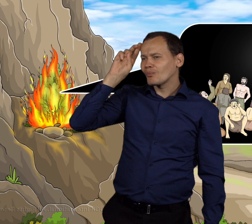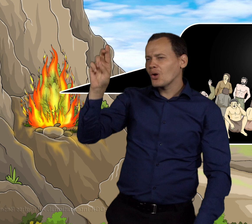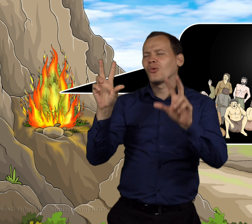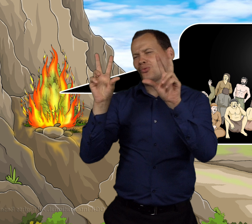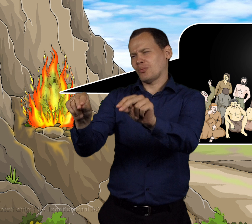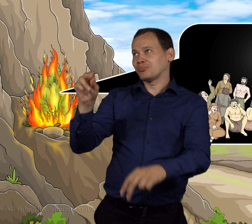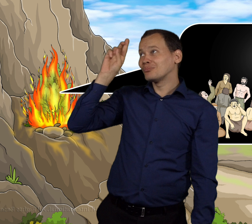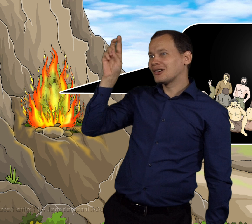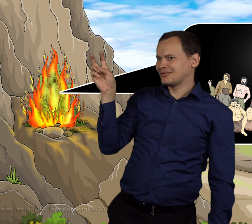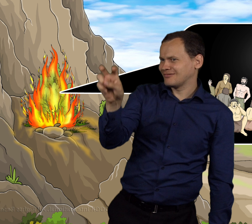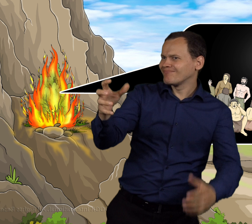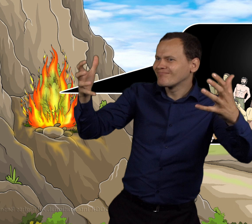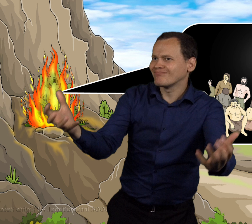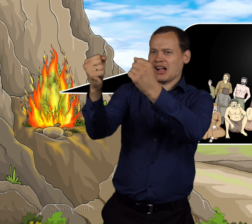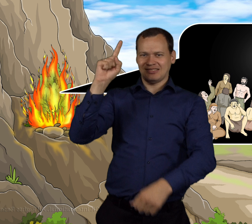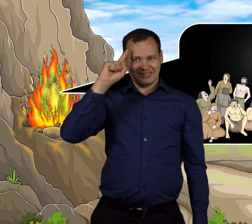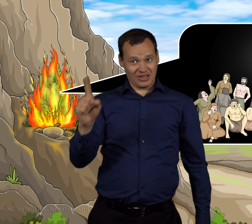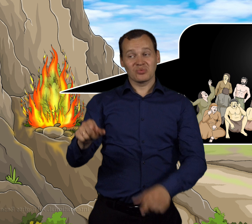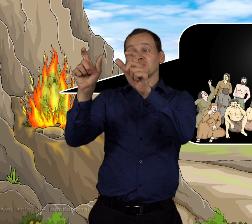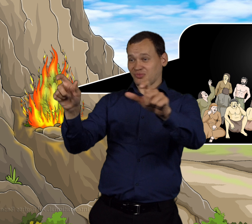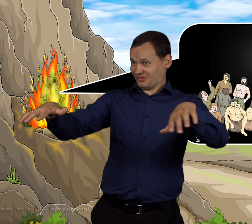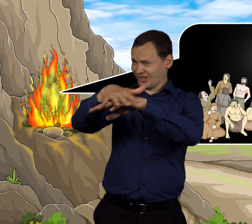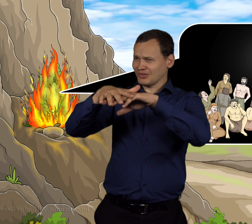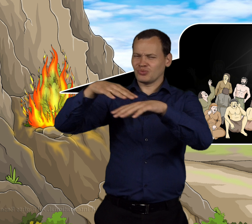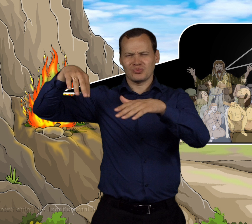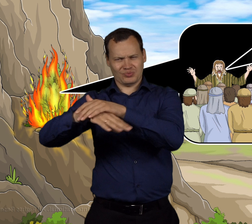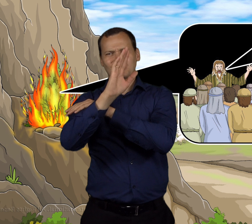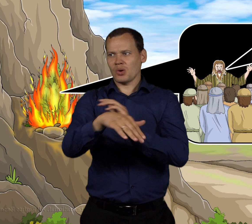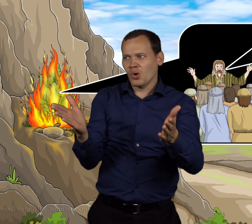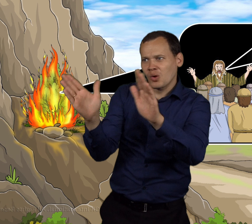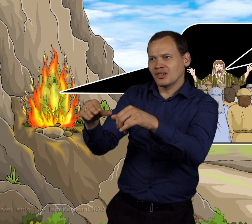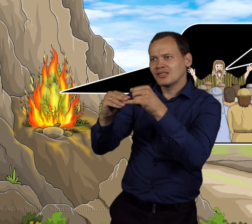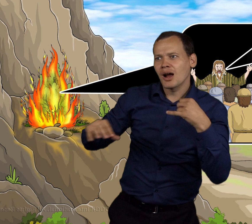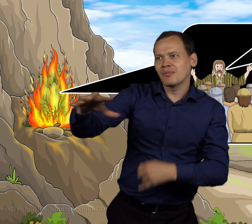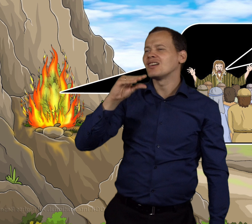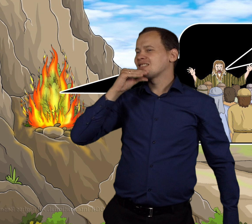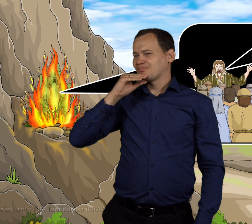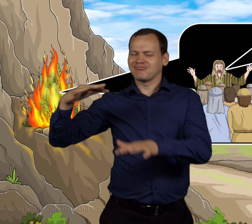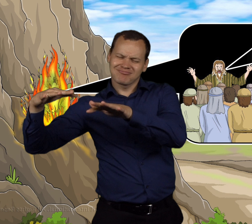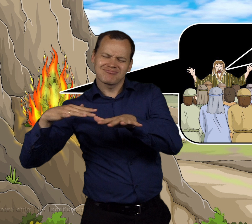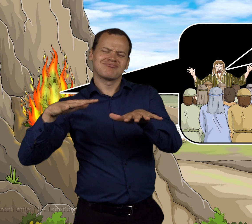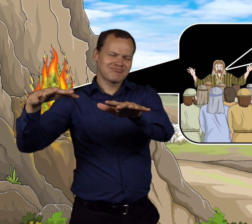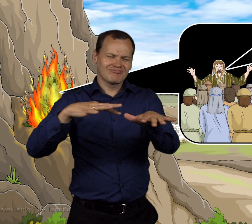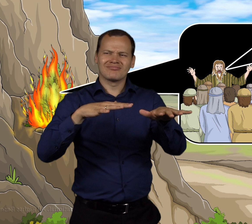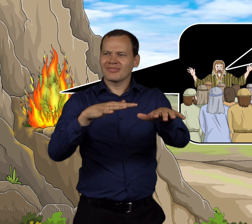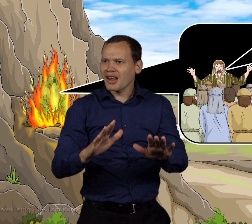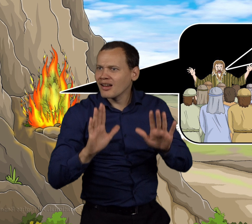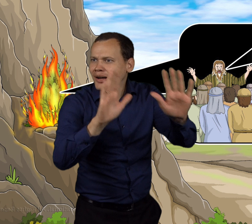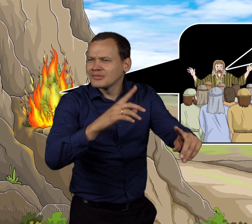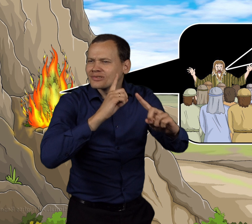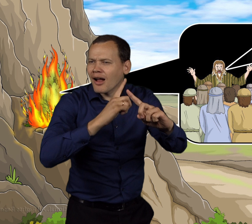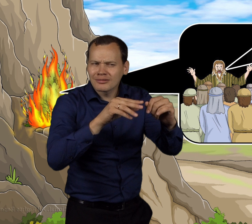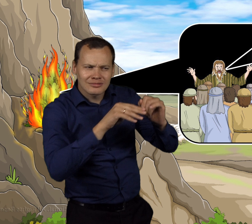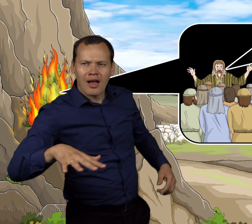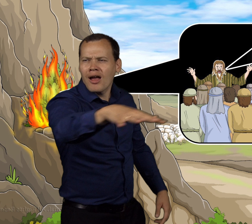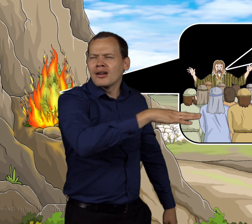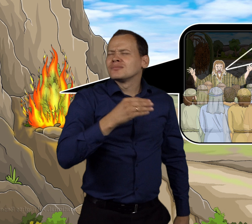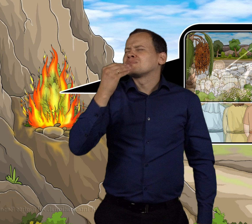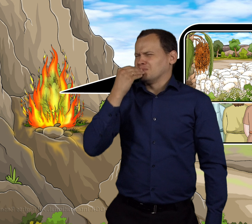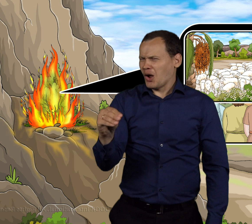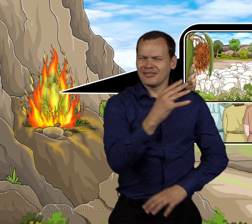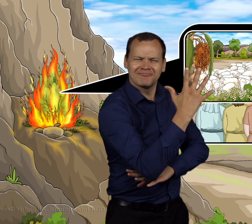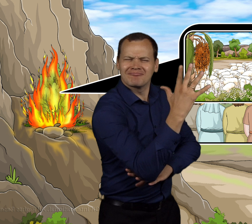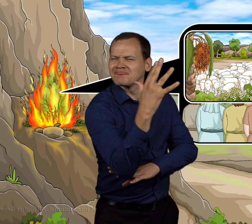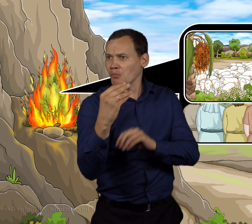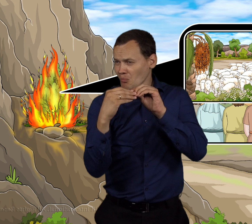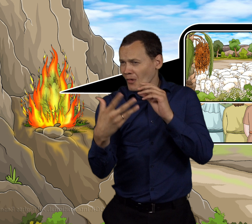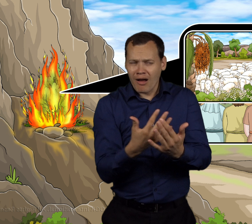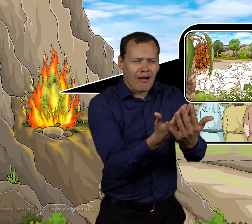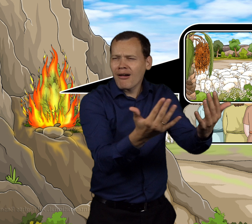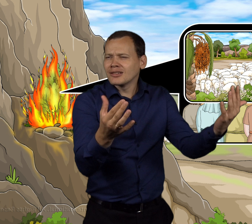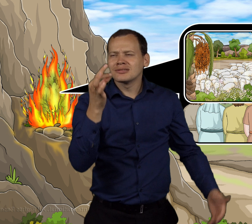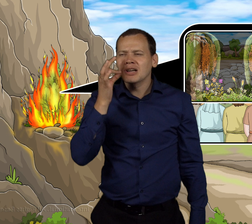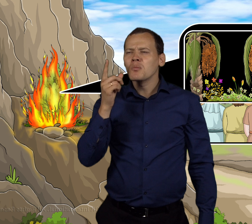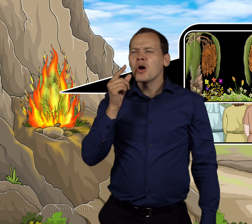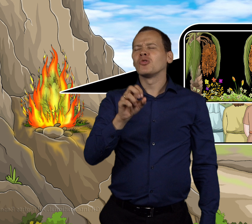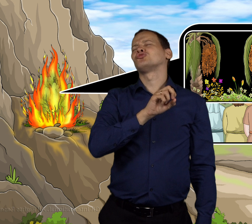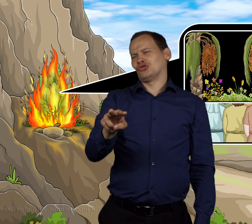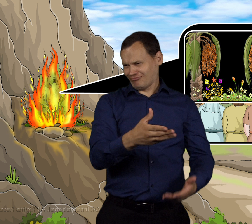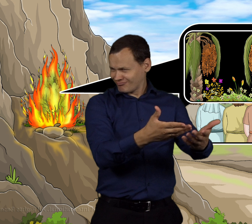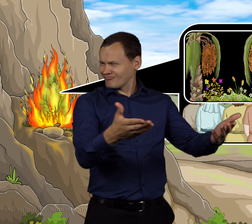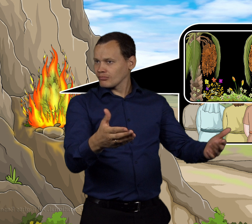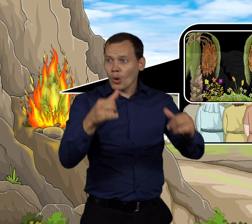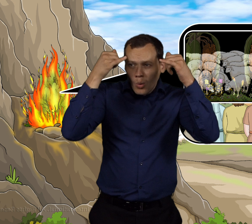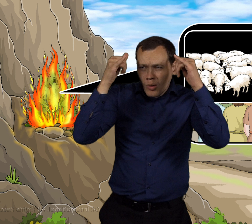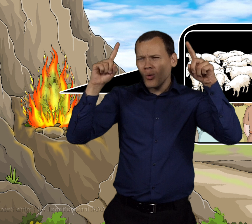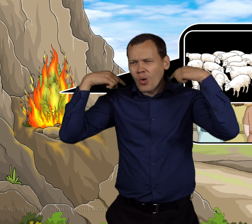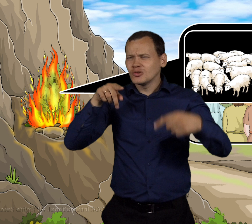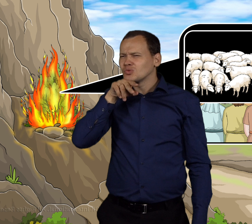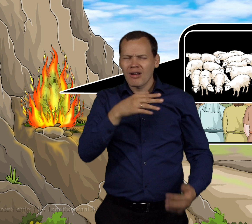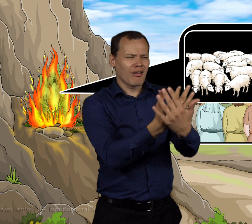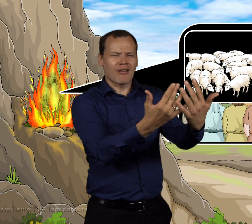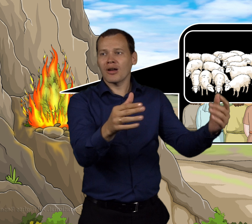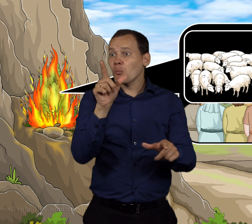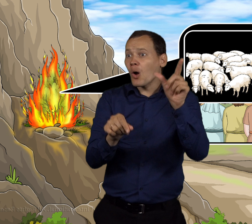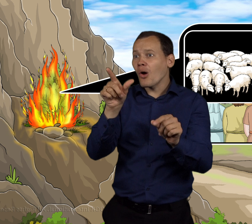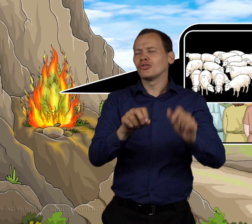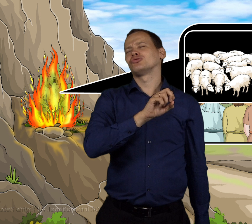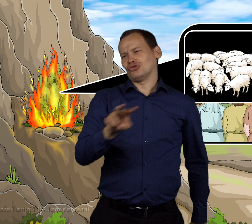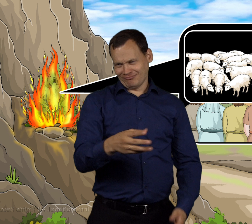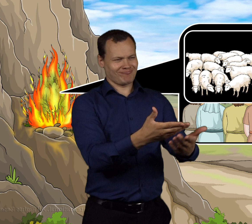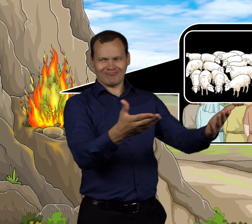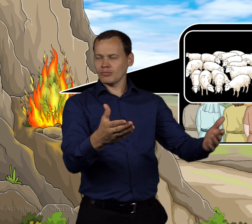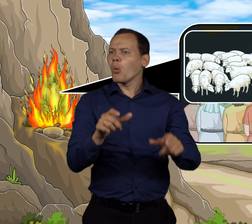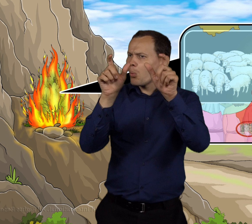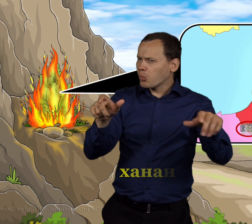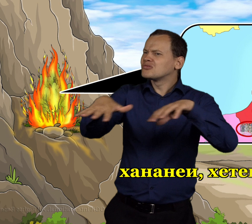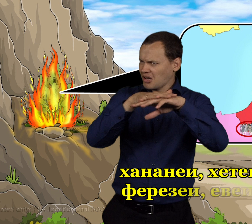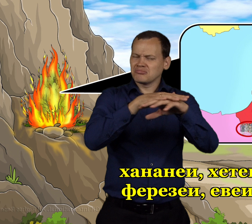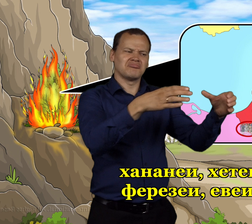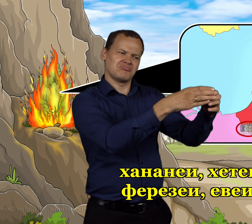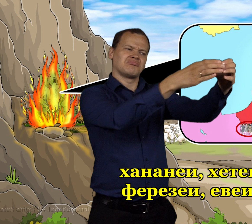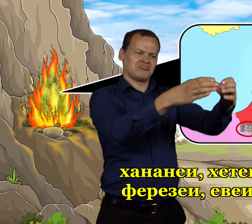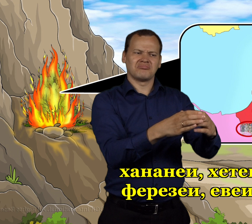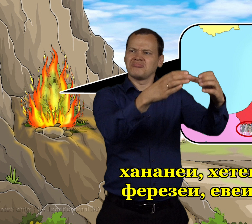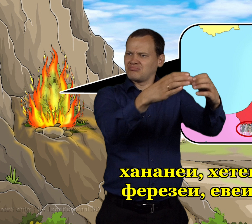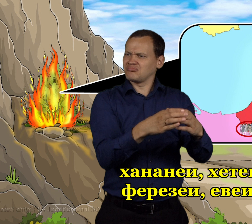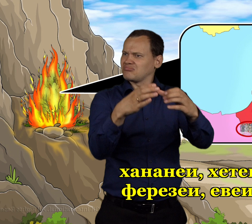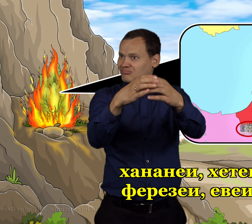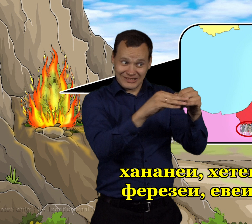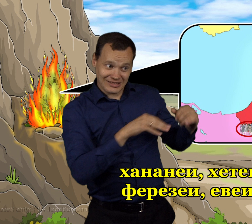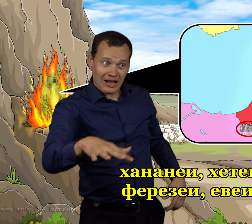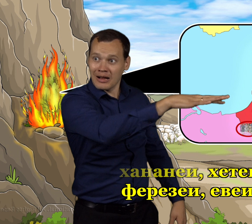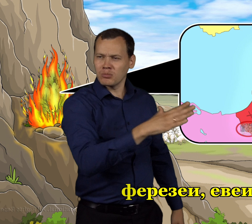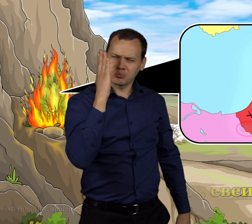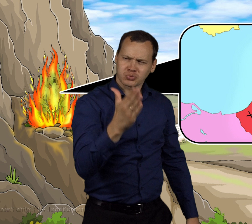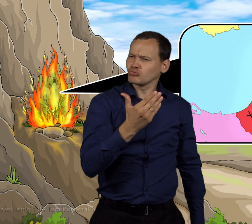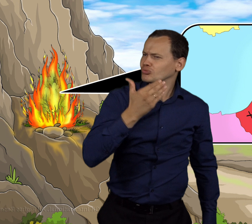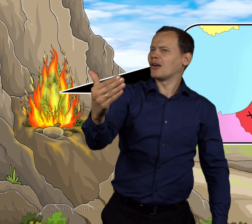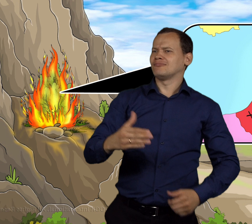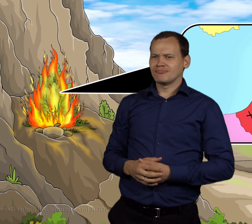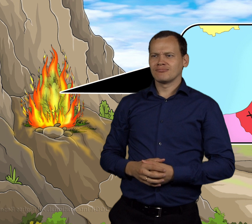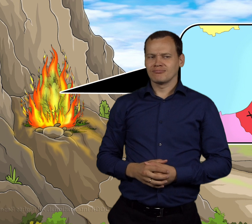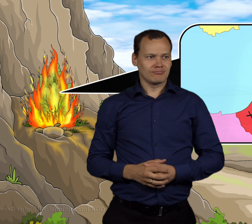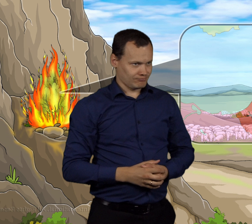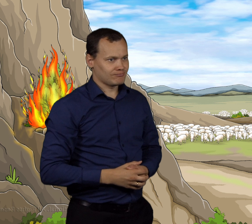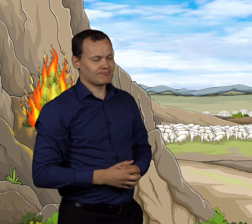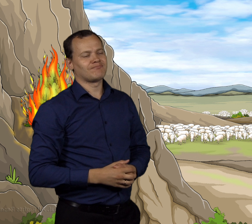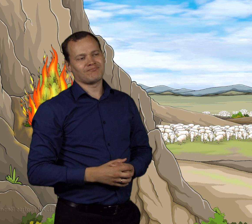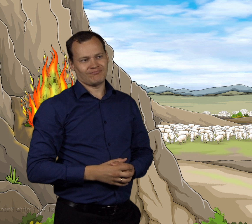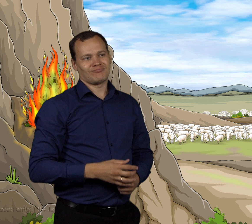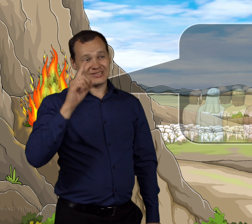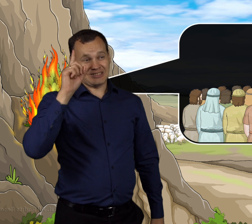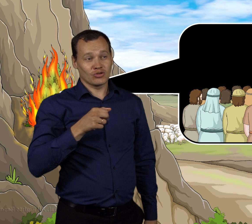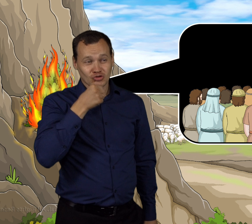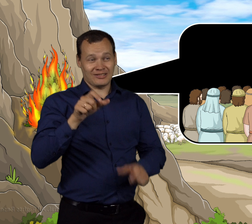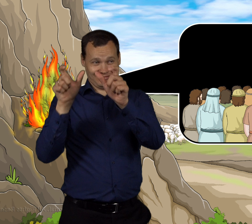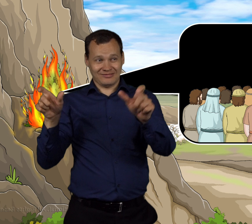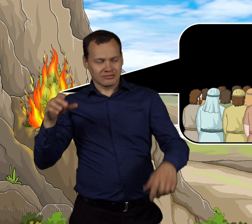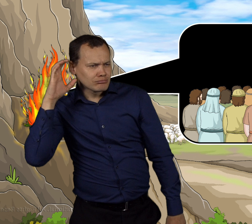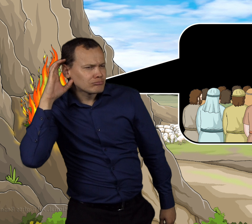And I have promised to bring you up out of your affliction in Egypt, into the land of the Canaanites, Hittites, Amorites, Perizzites, Hivites, and Jebusites—a land flowing with milk and honey.’